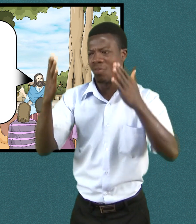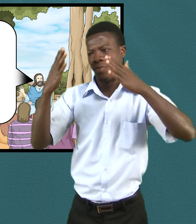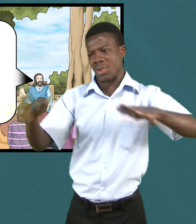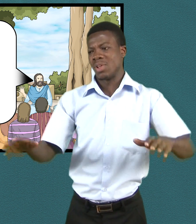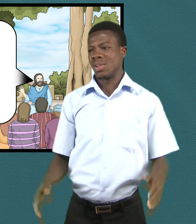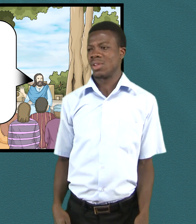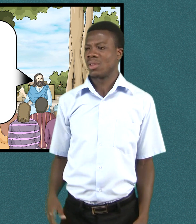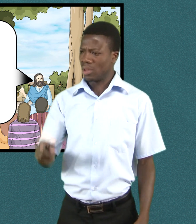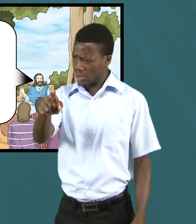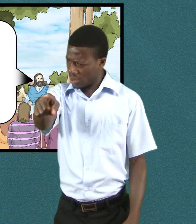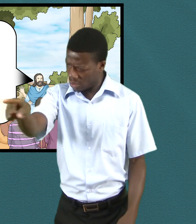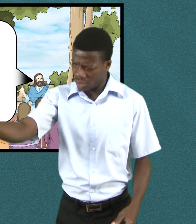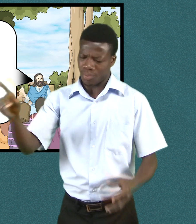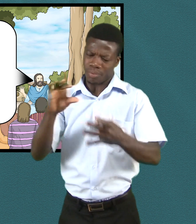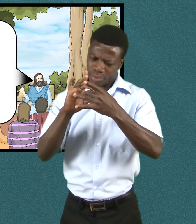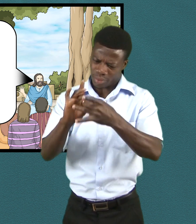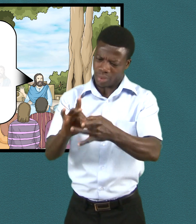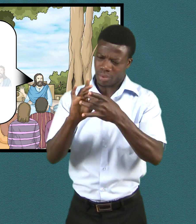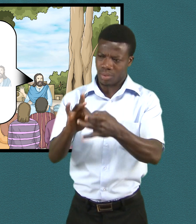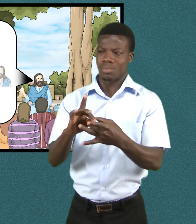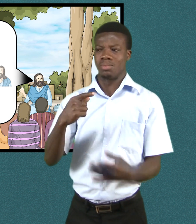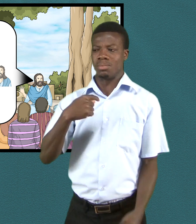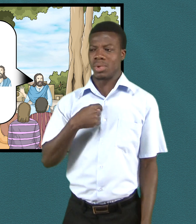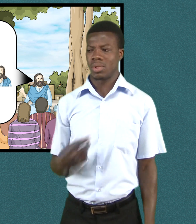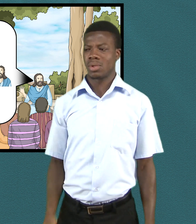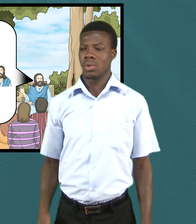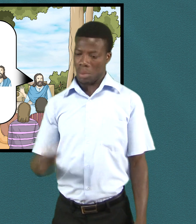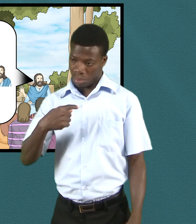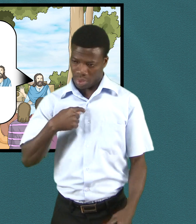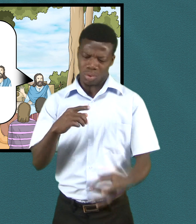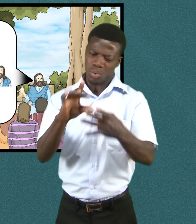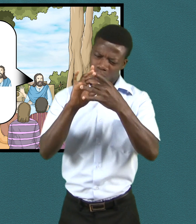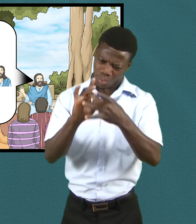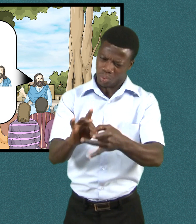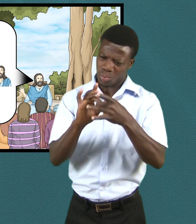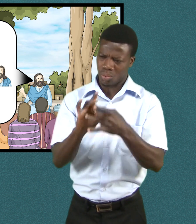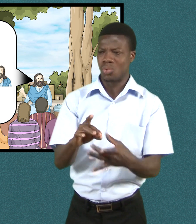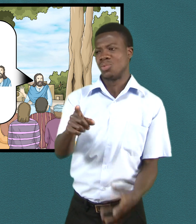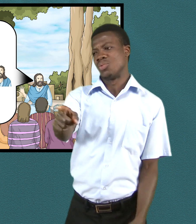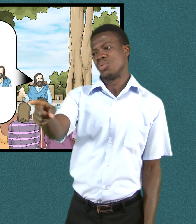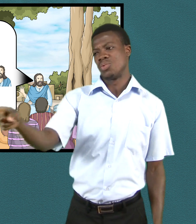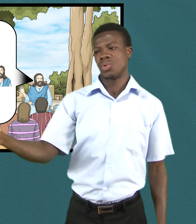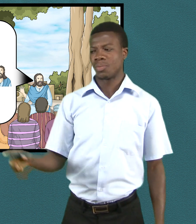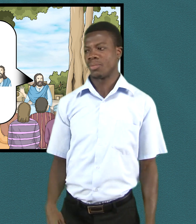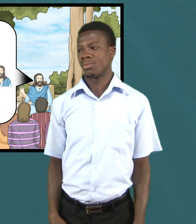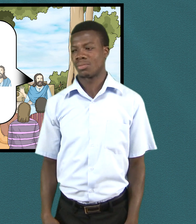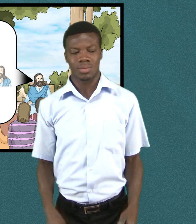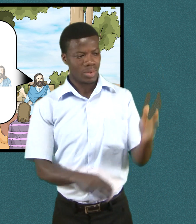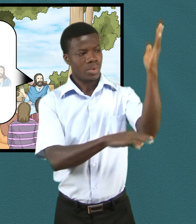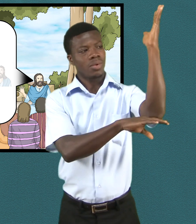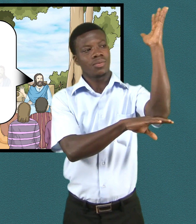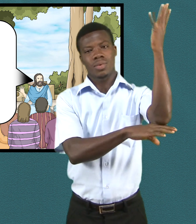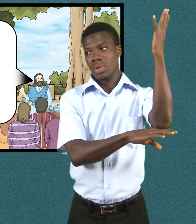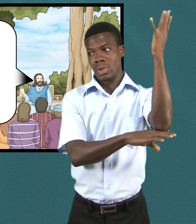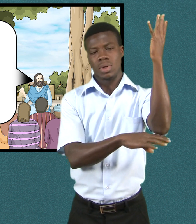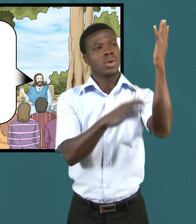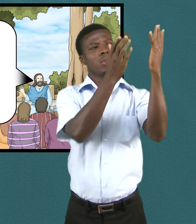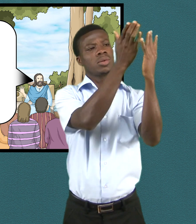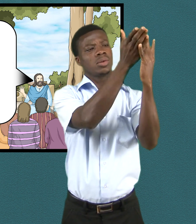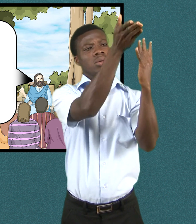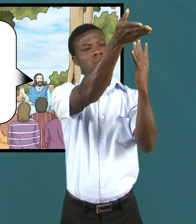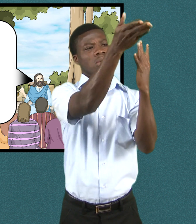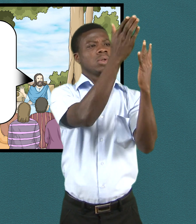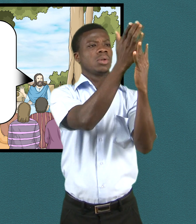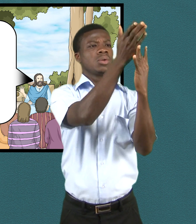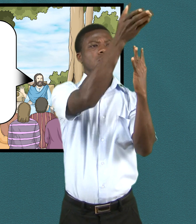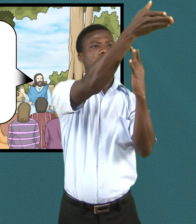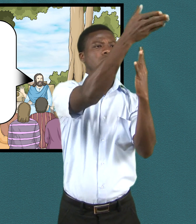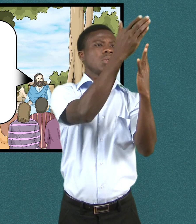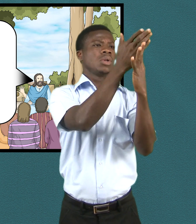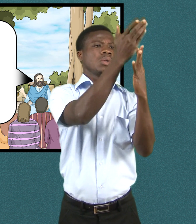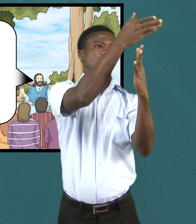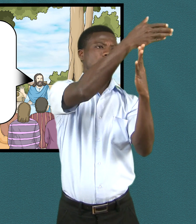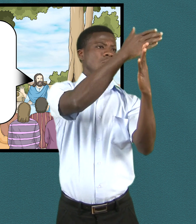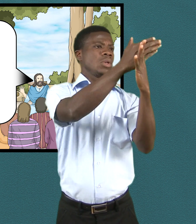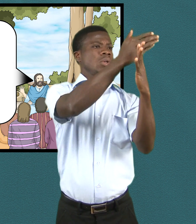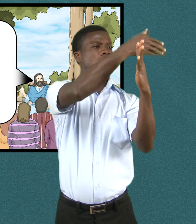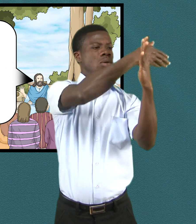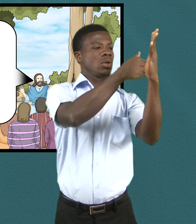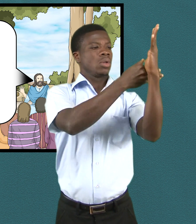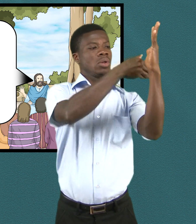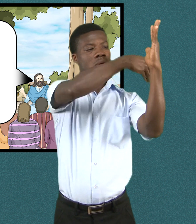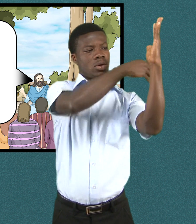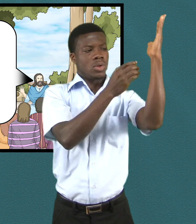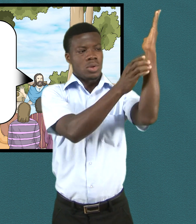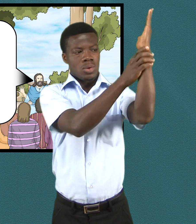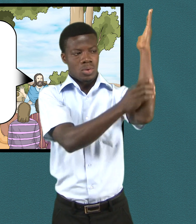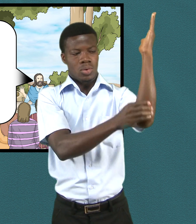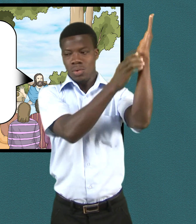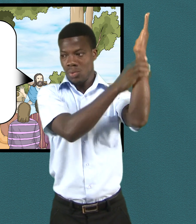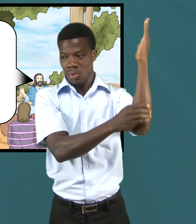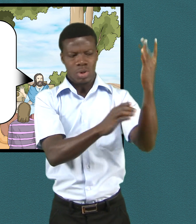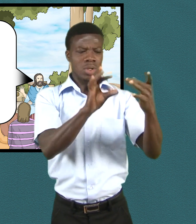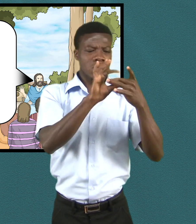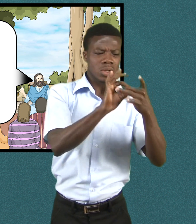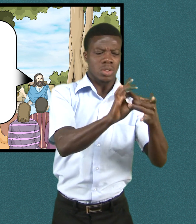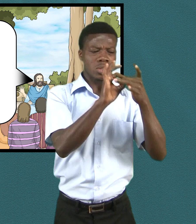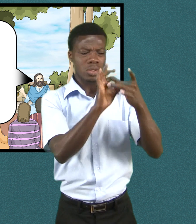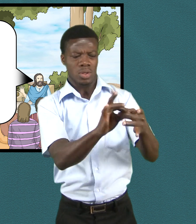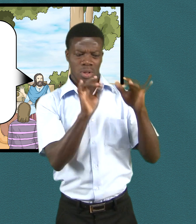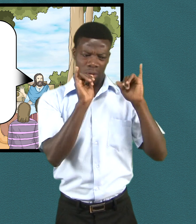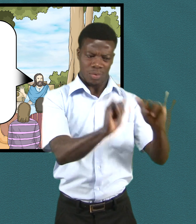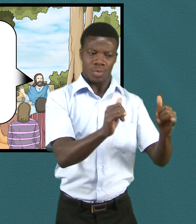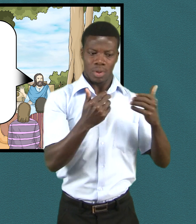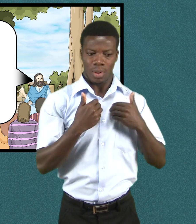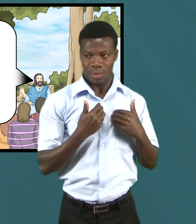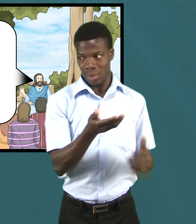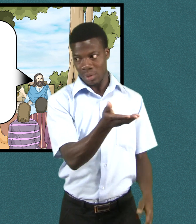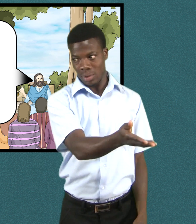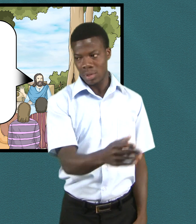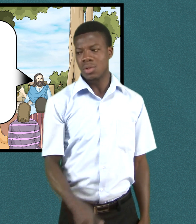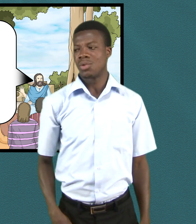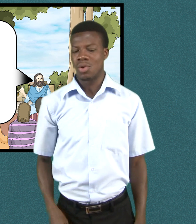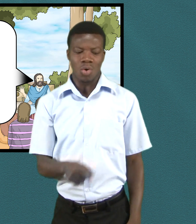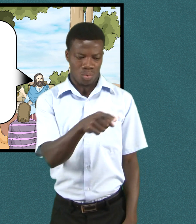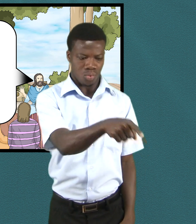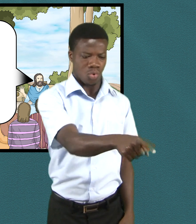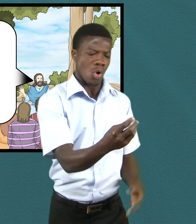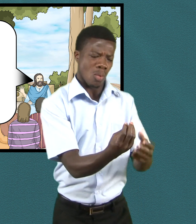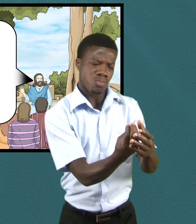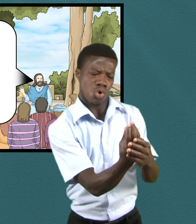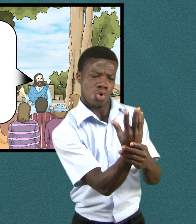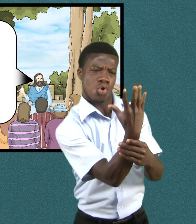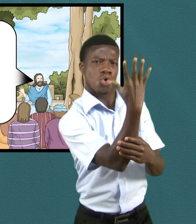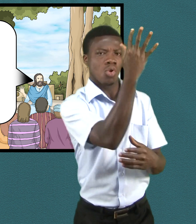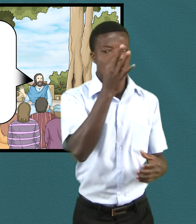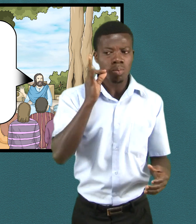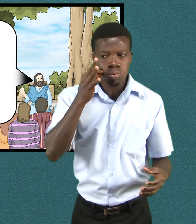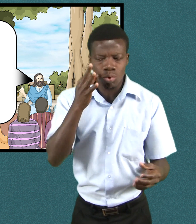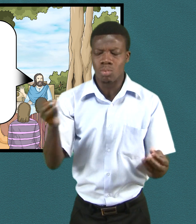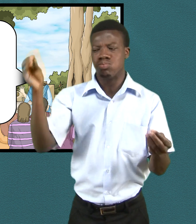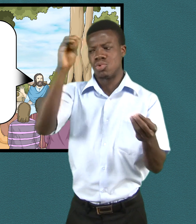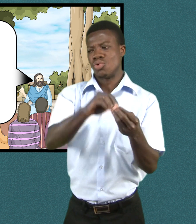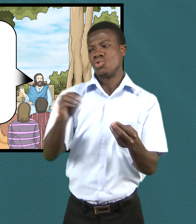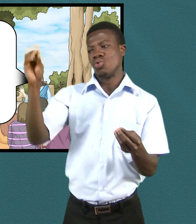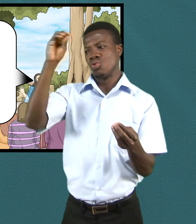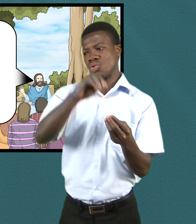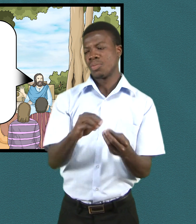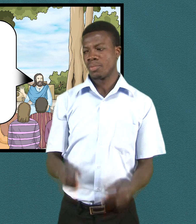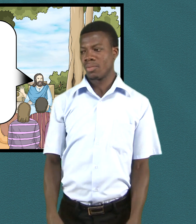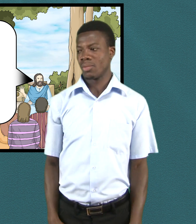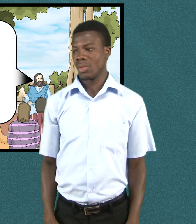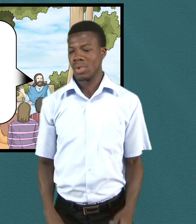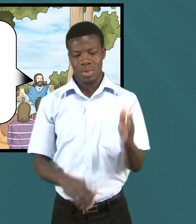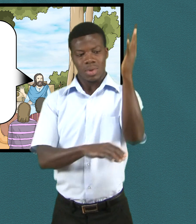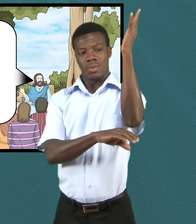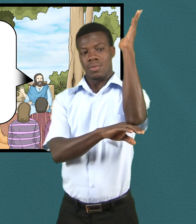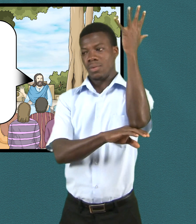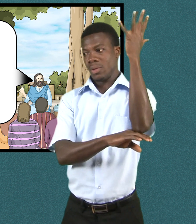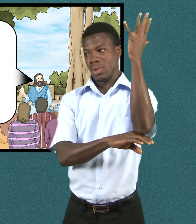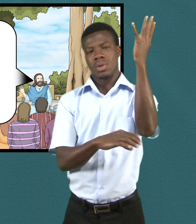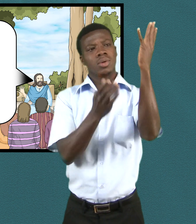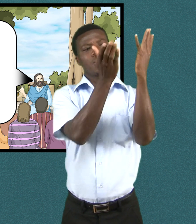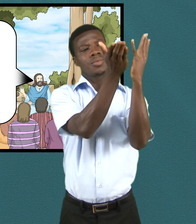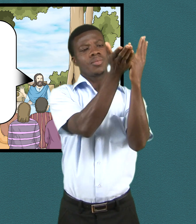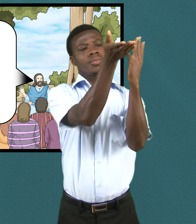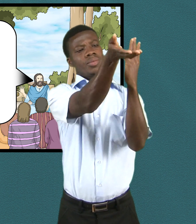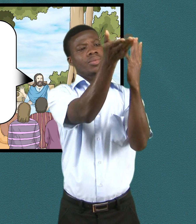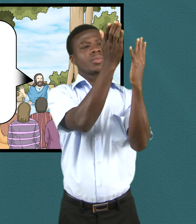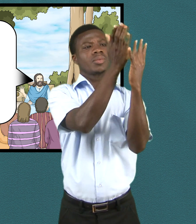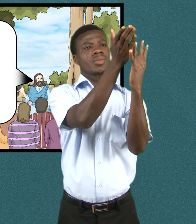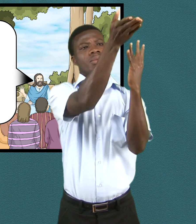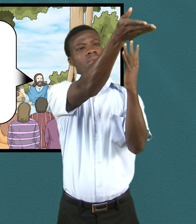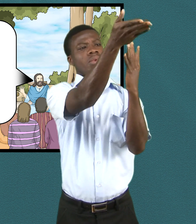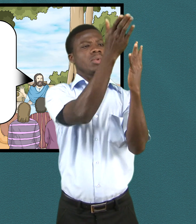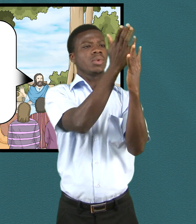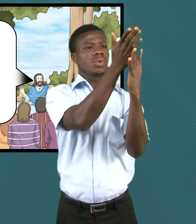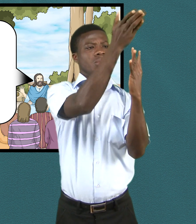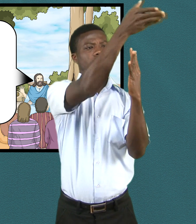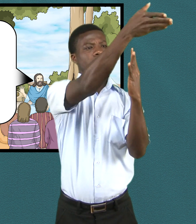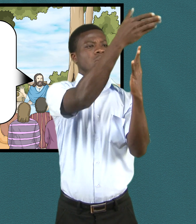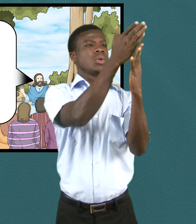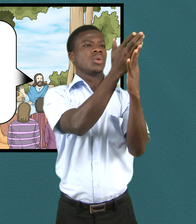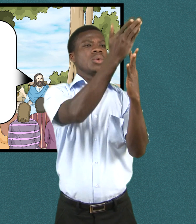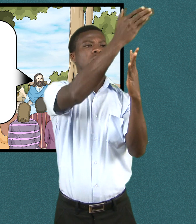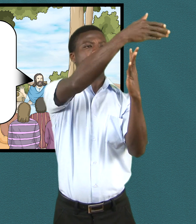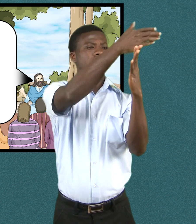You are already clean because of the word I have spoken to you.